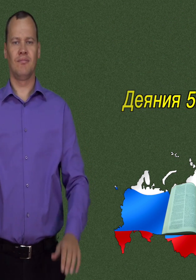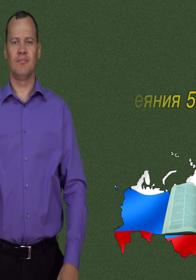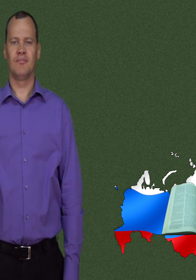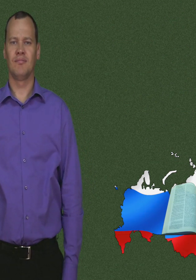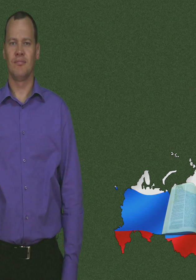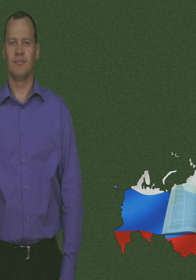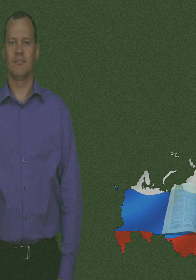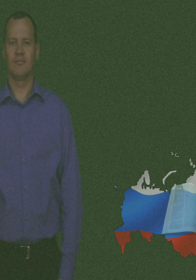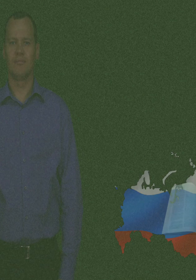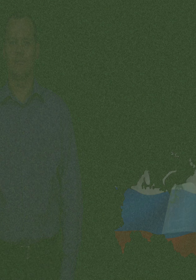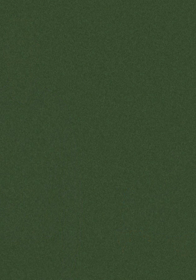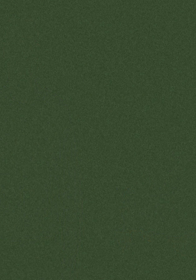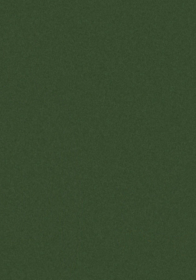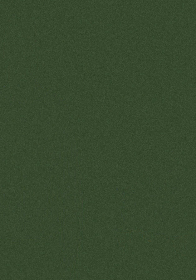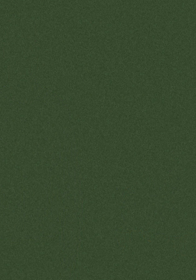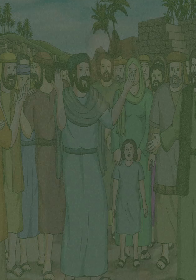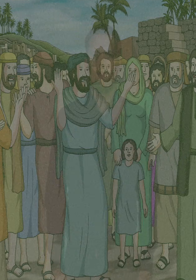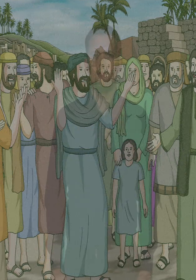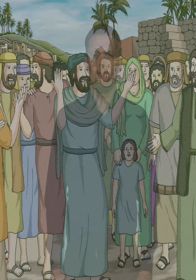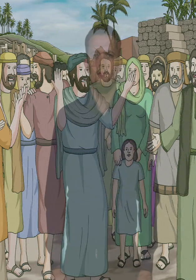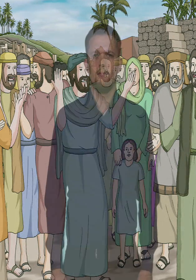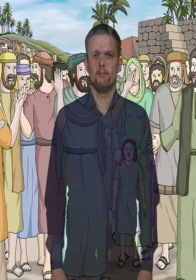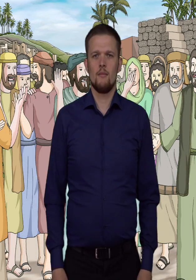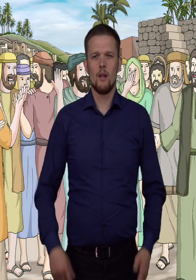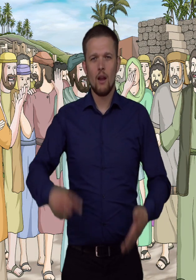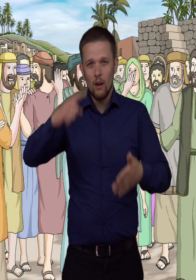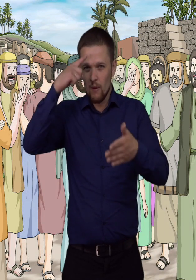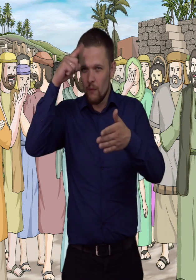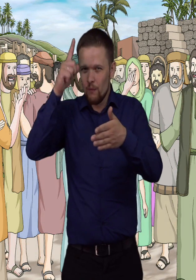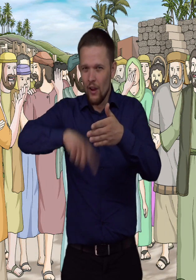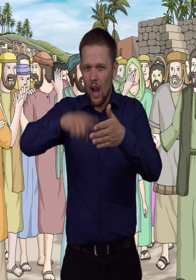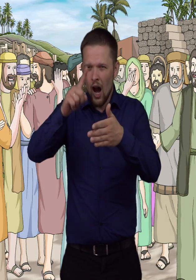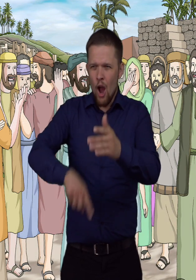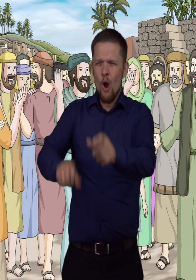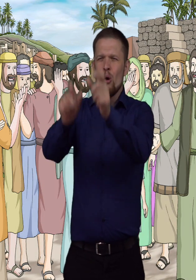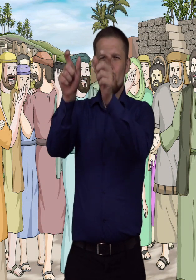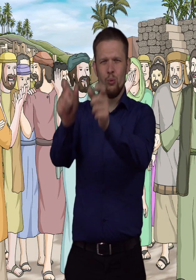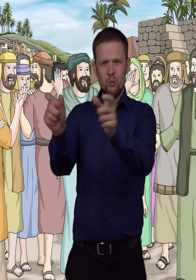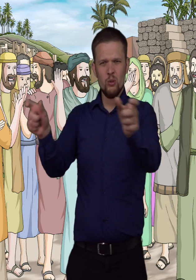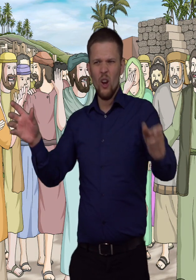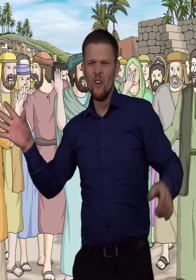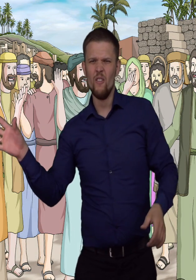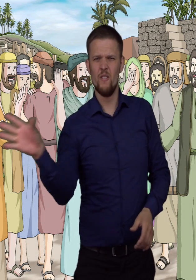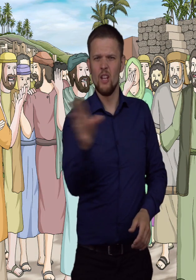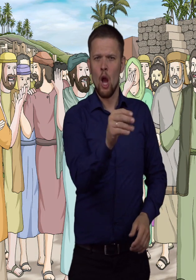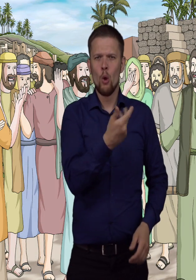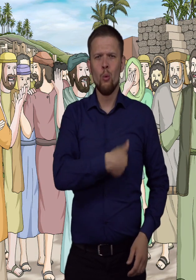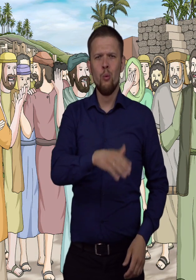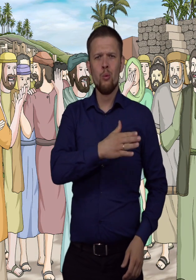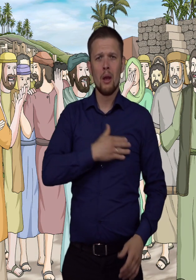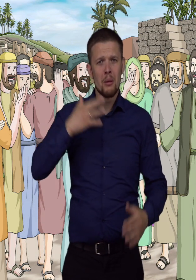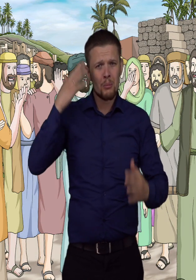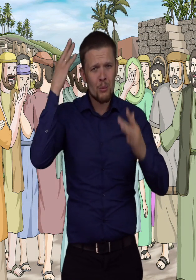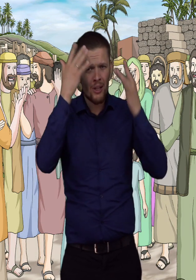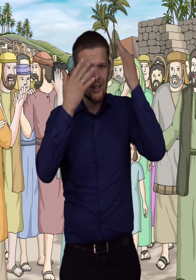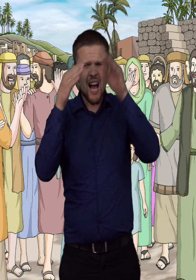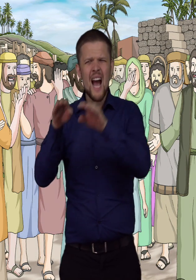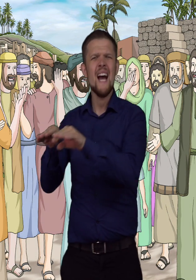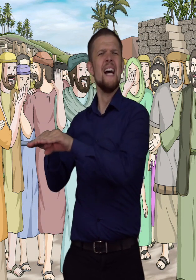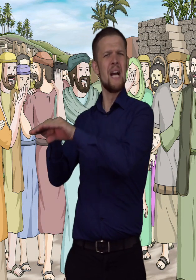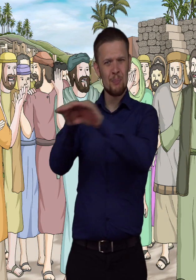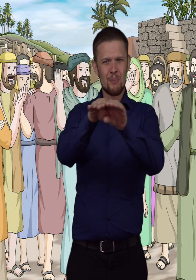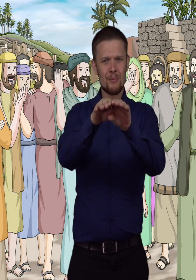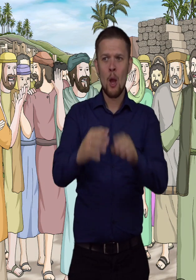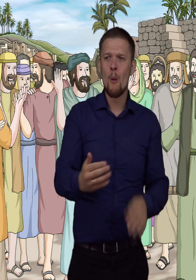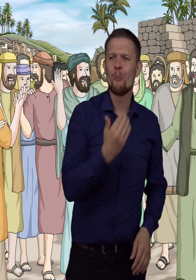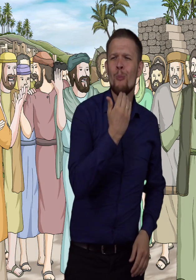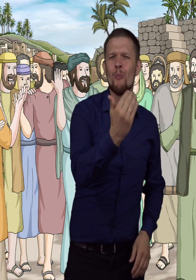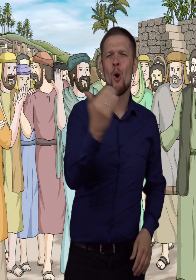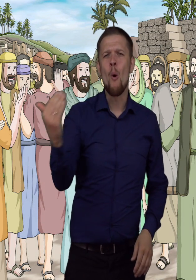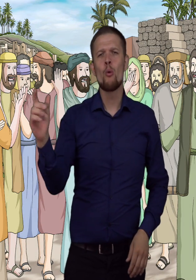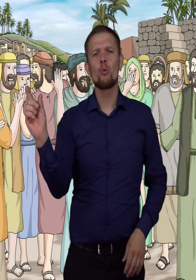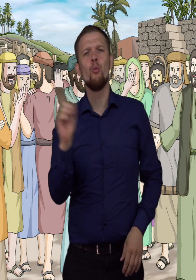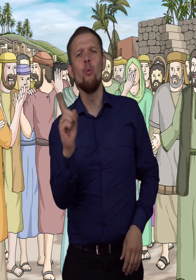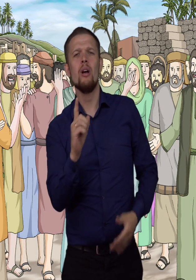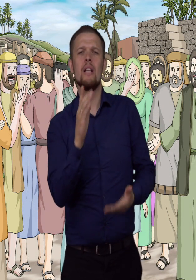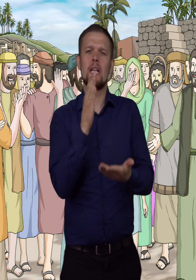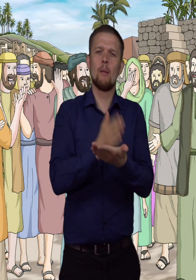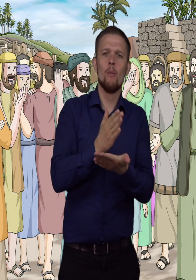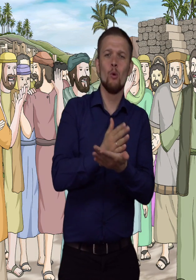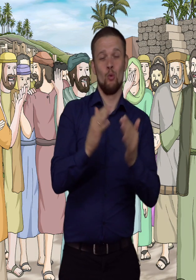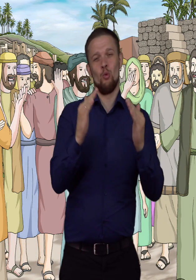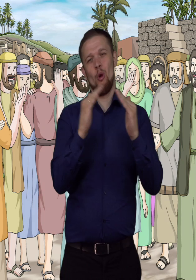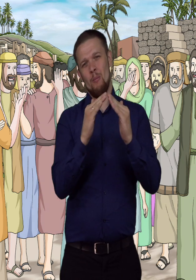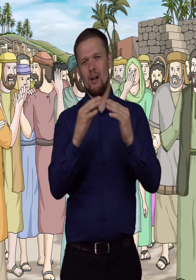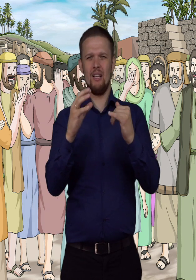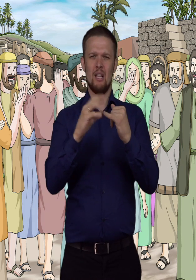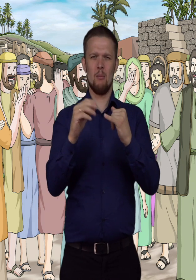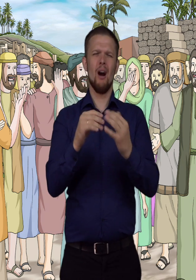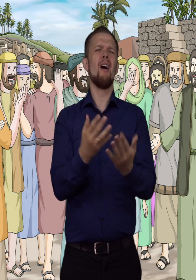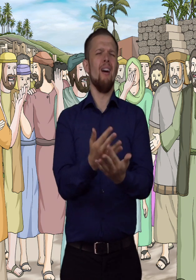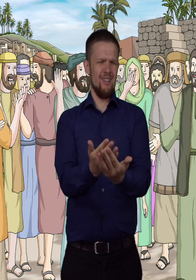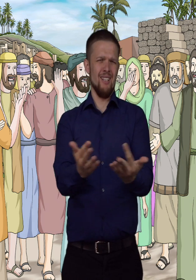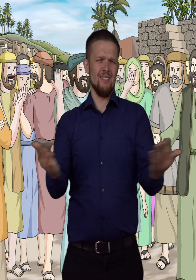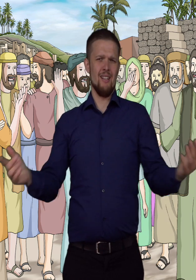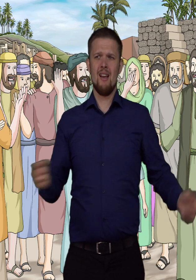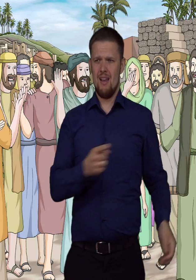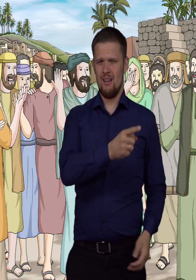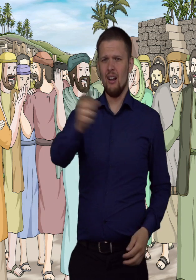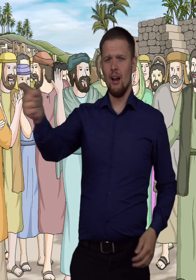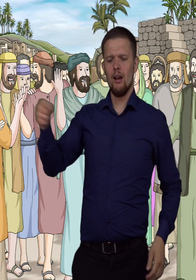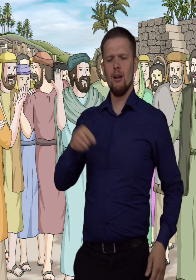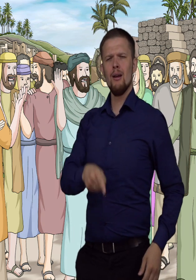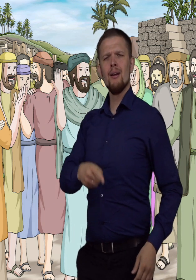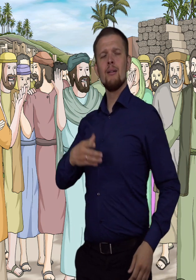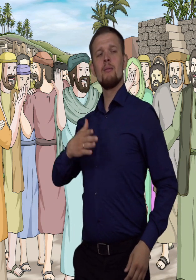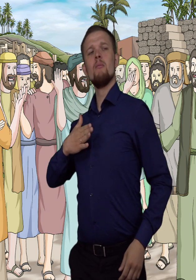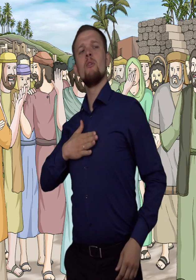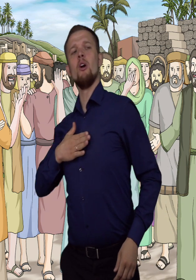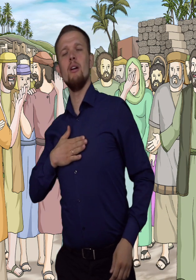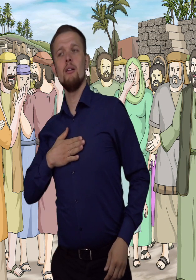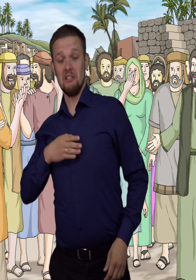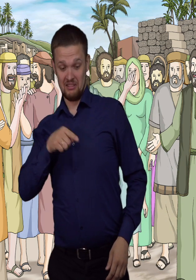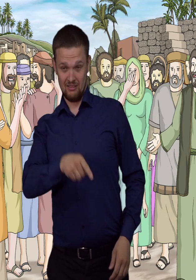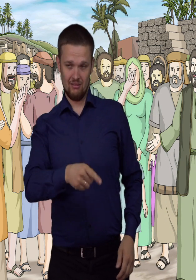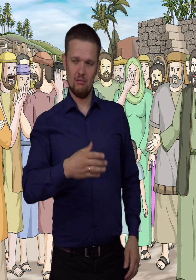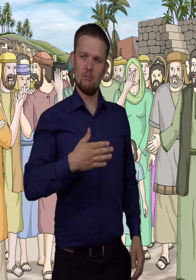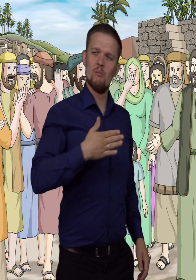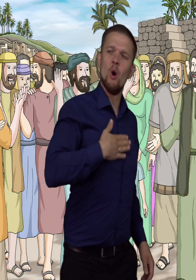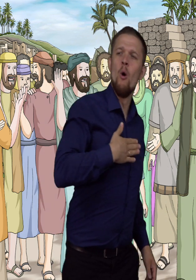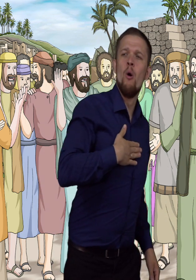The multitude of believers was one in heart and soul.